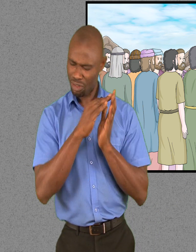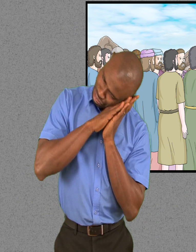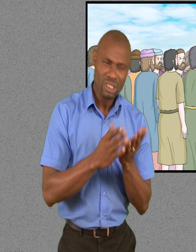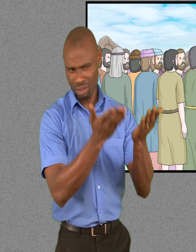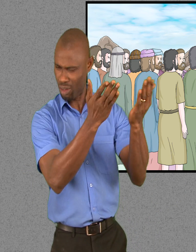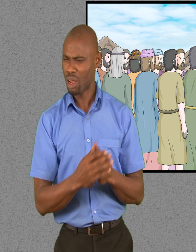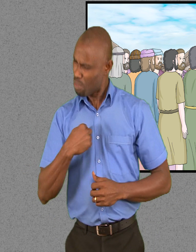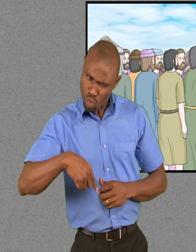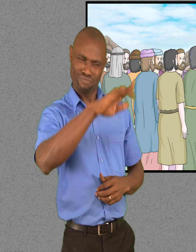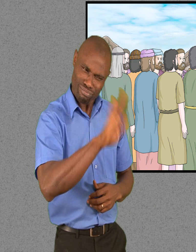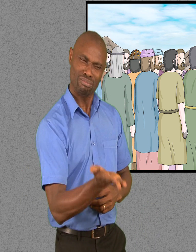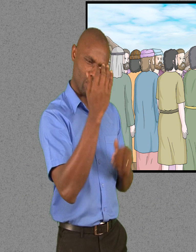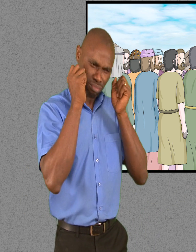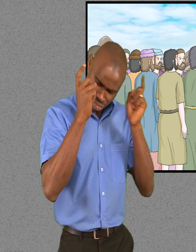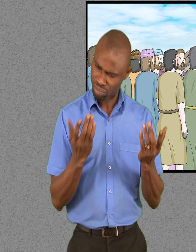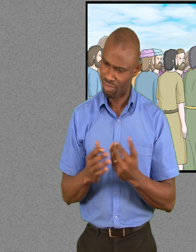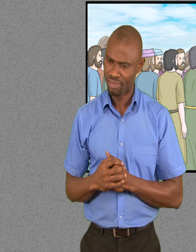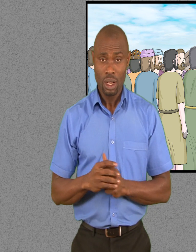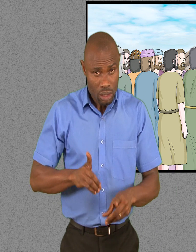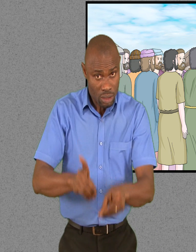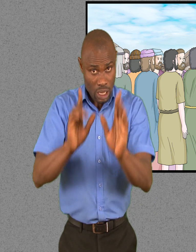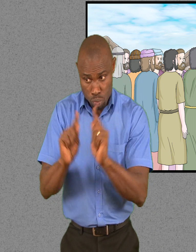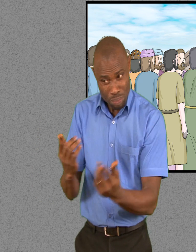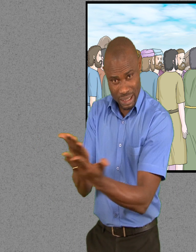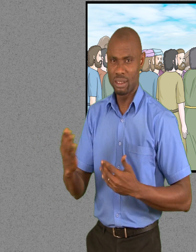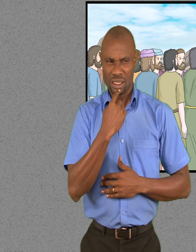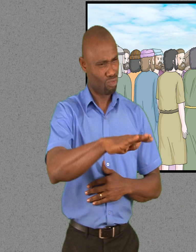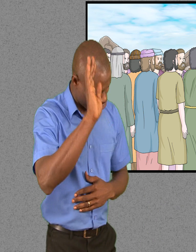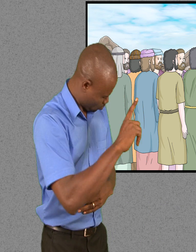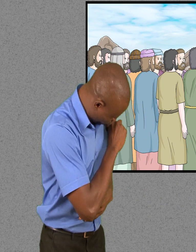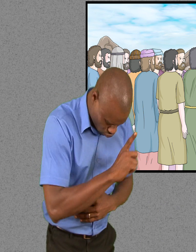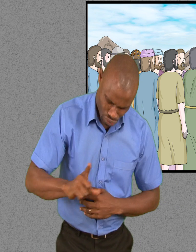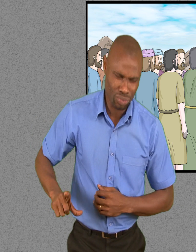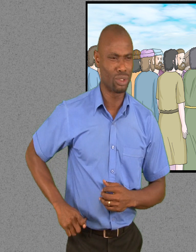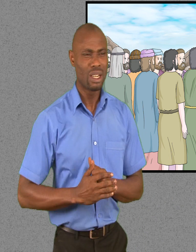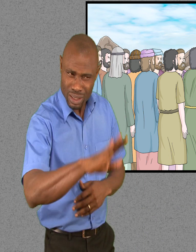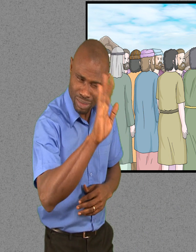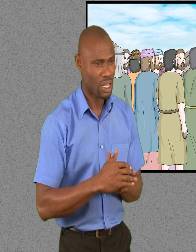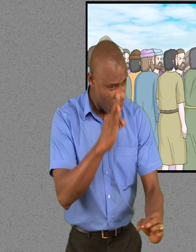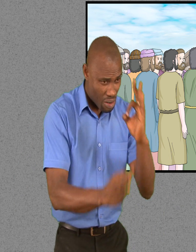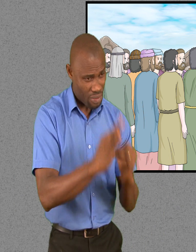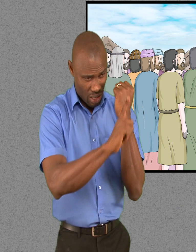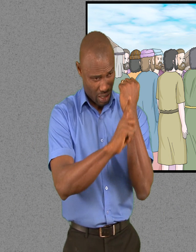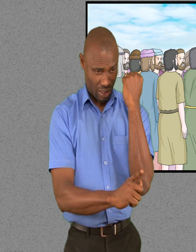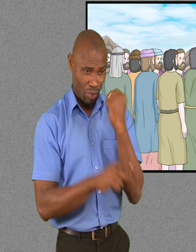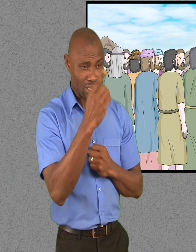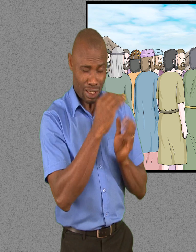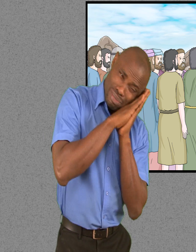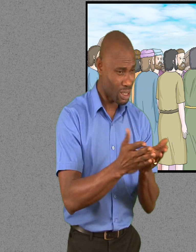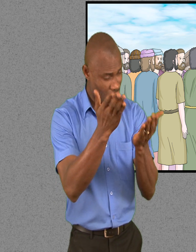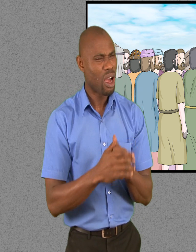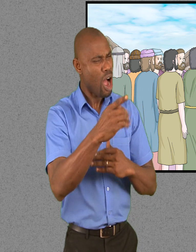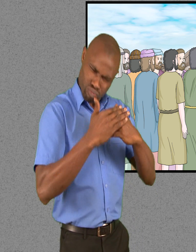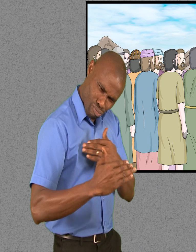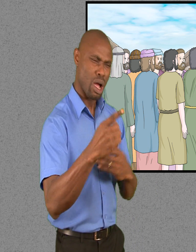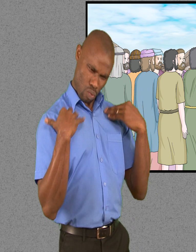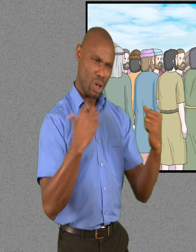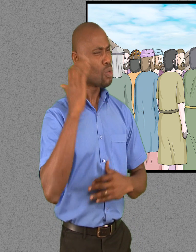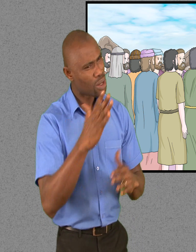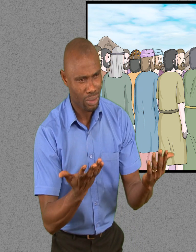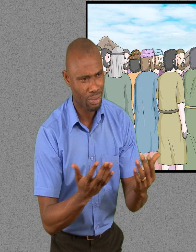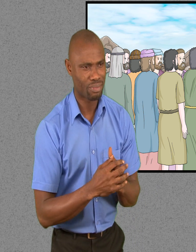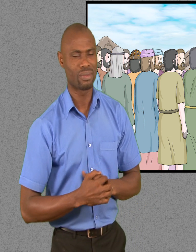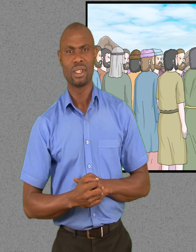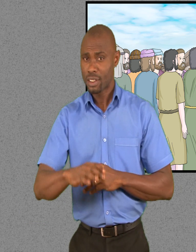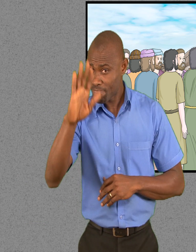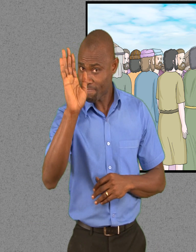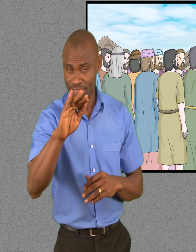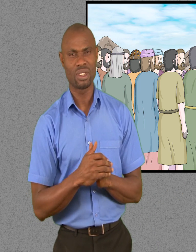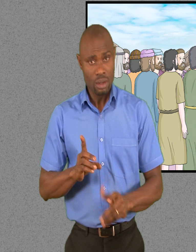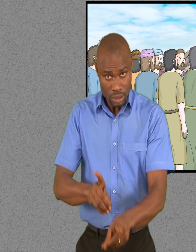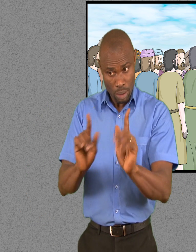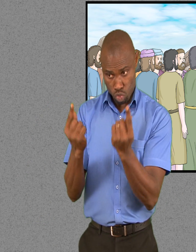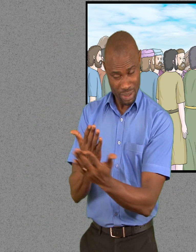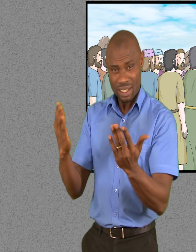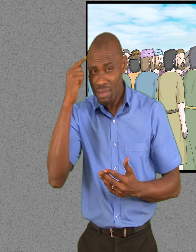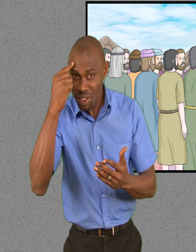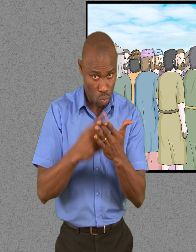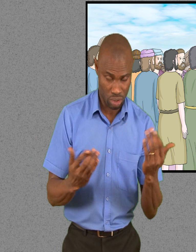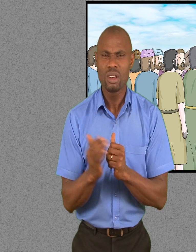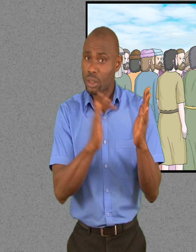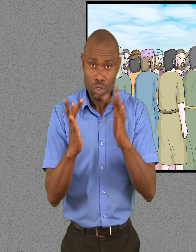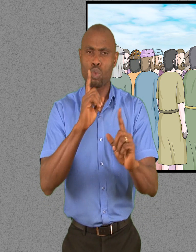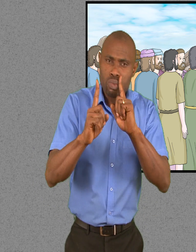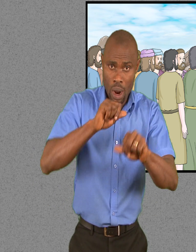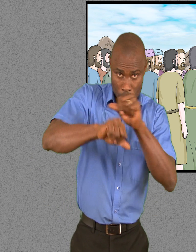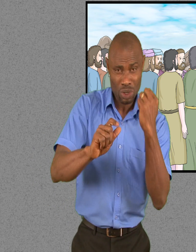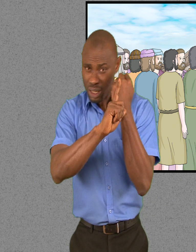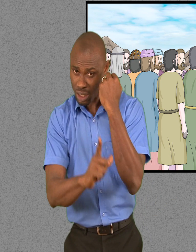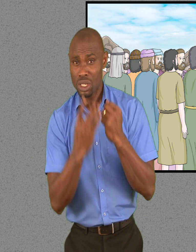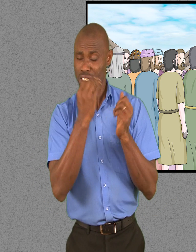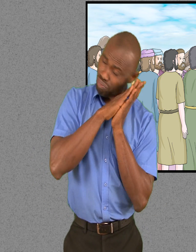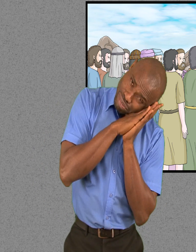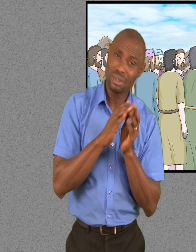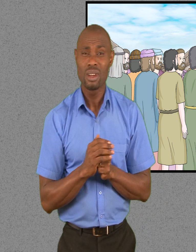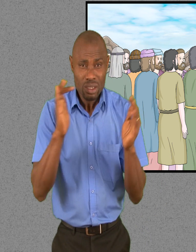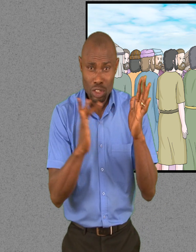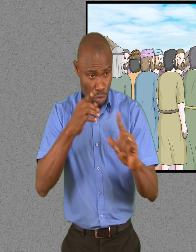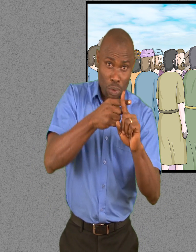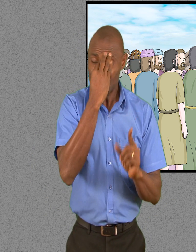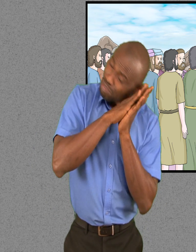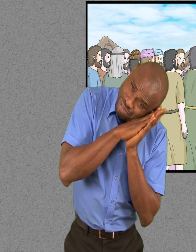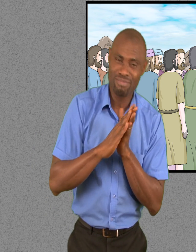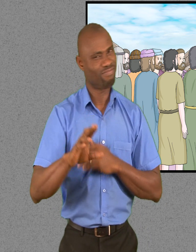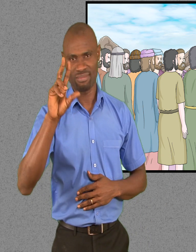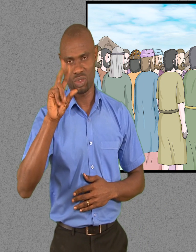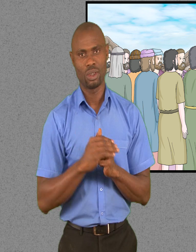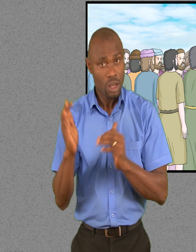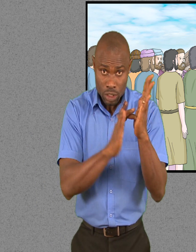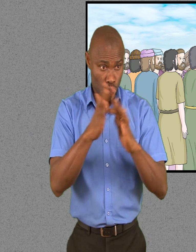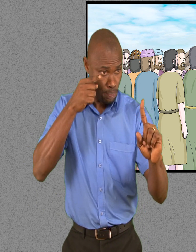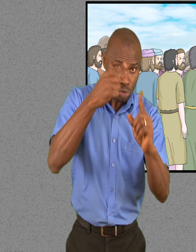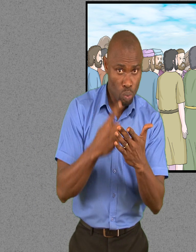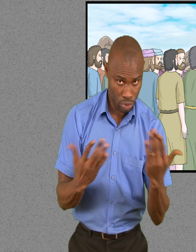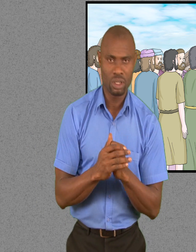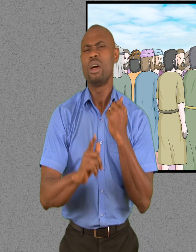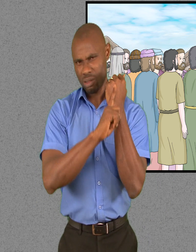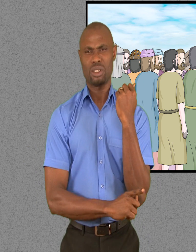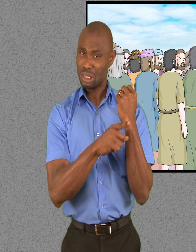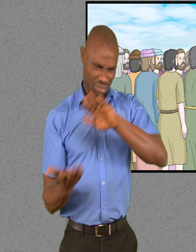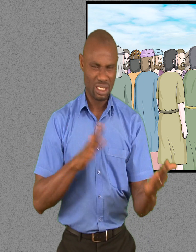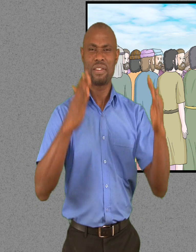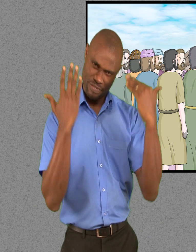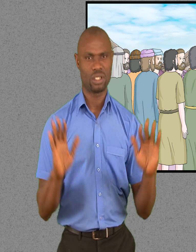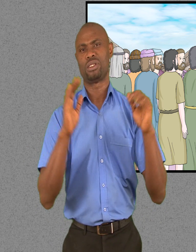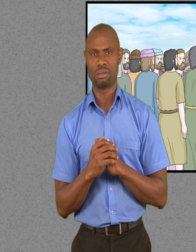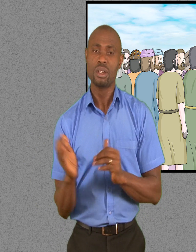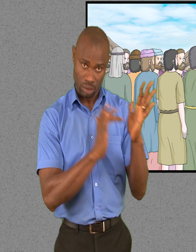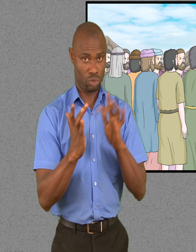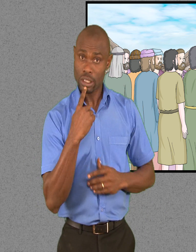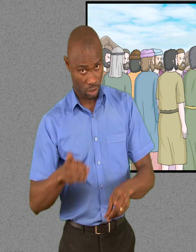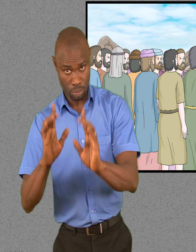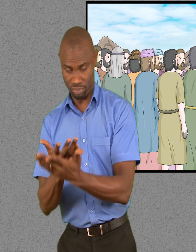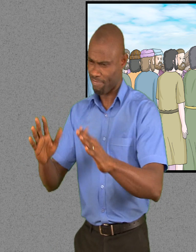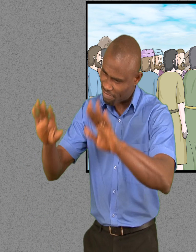His disciples replied, “Lord, if he is sleeping, he will get better.” They thought that Jesus was talking about actual sleep, but He was speaking about the death of Lazarus.